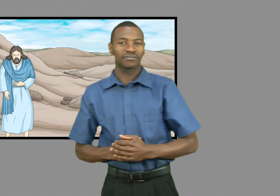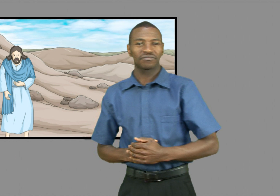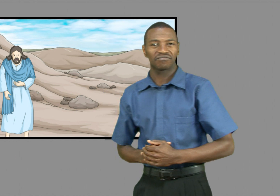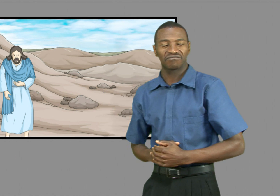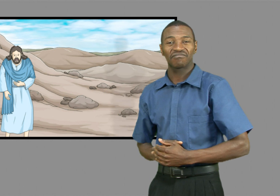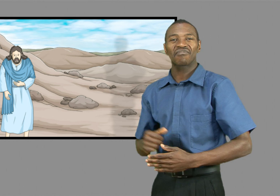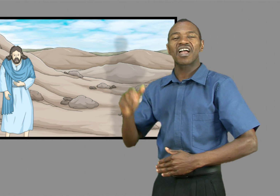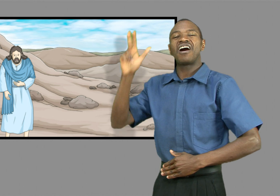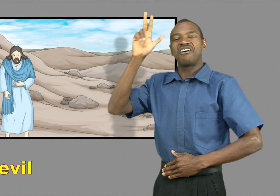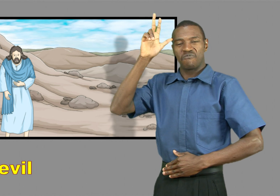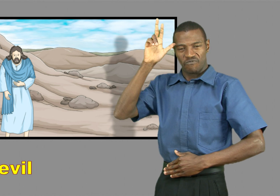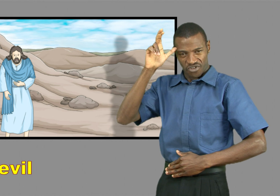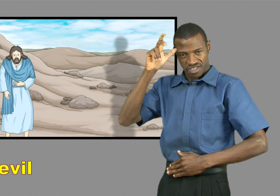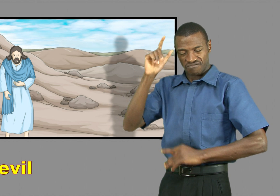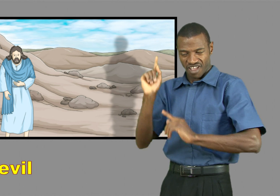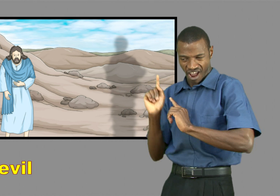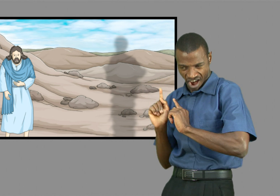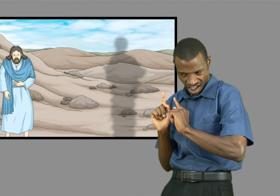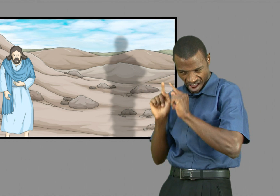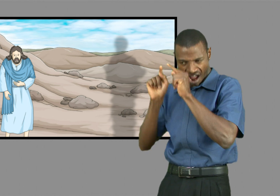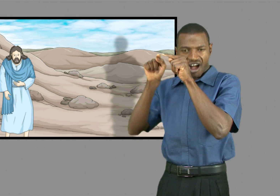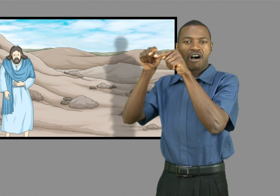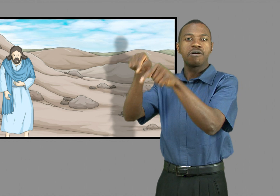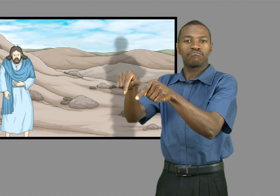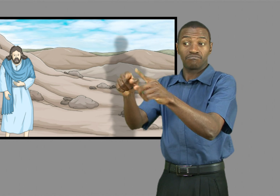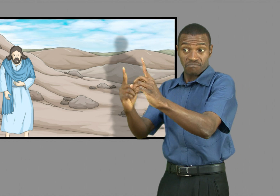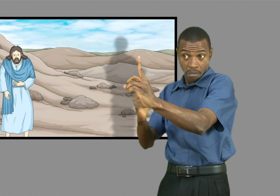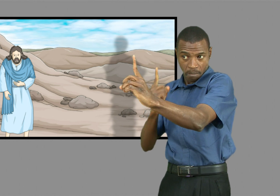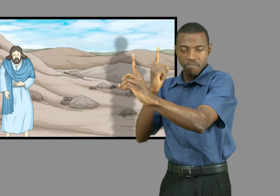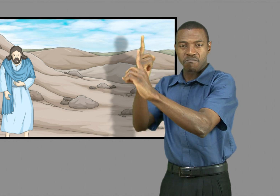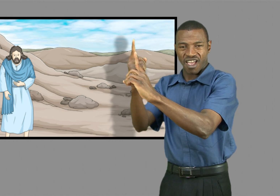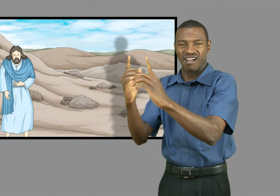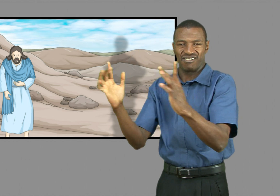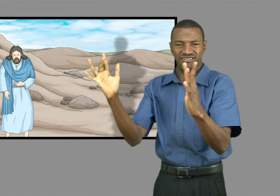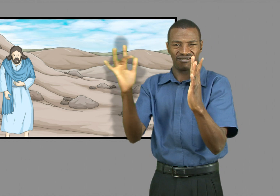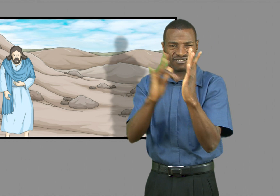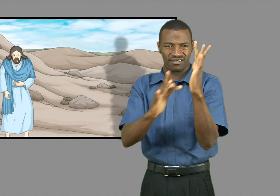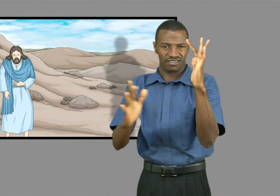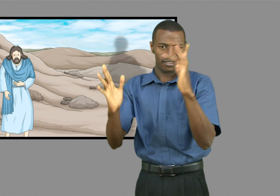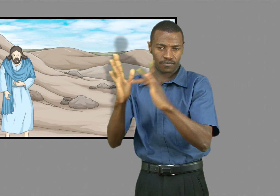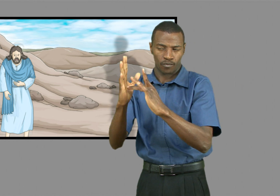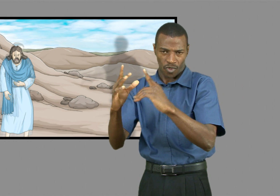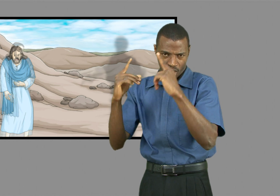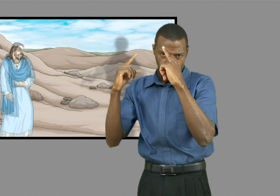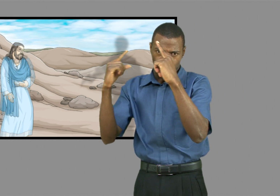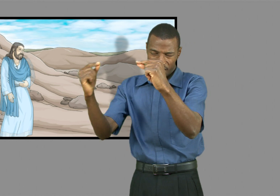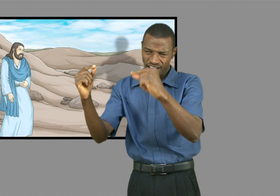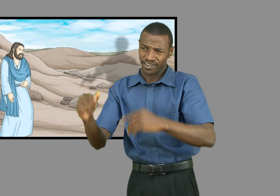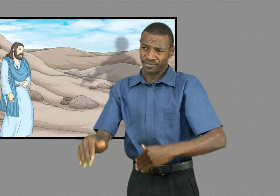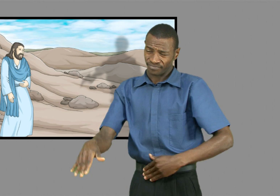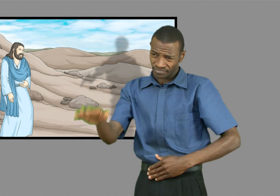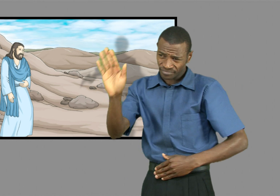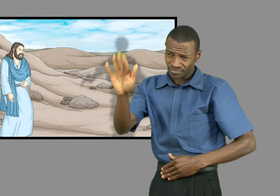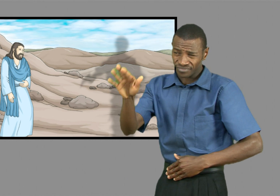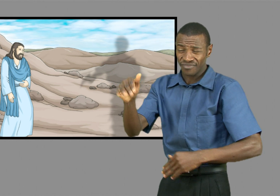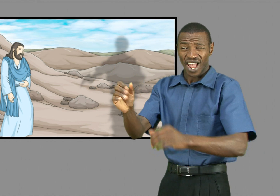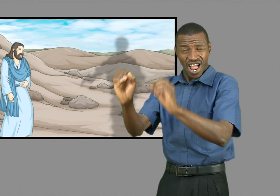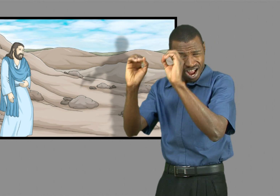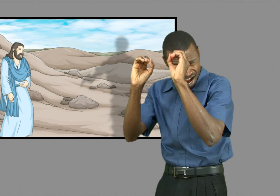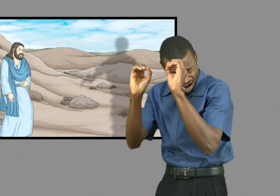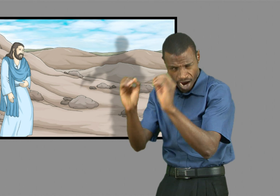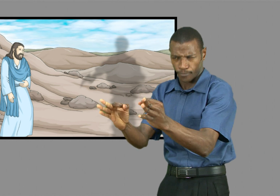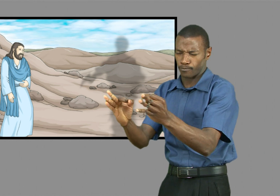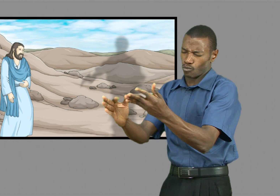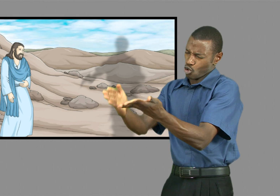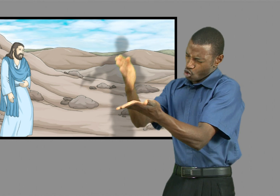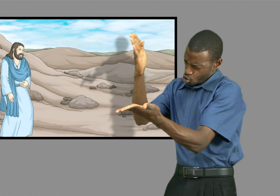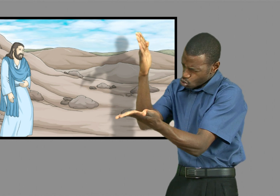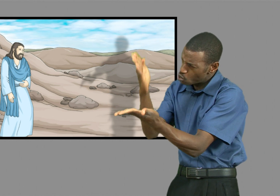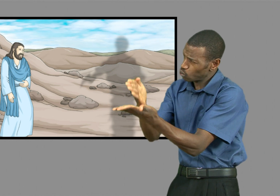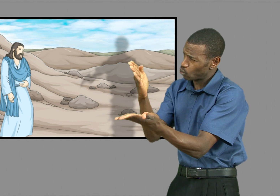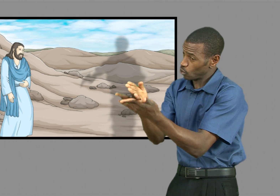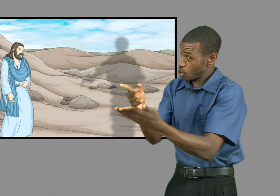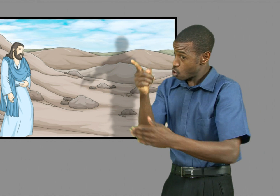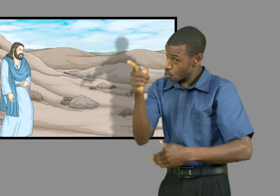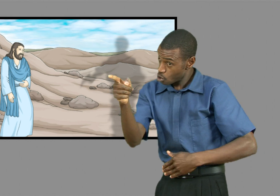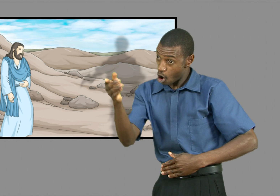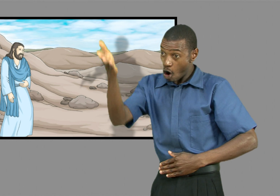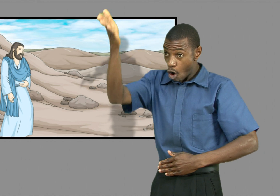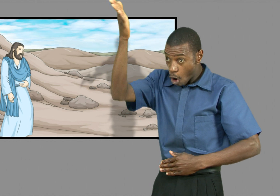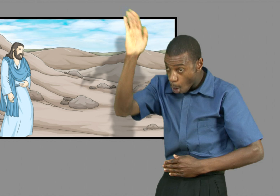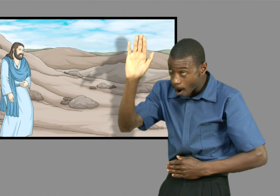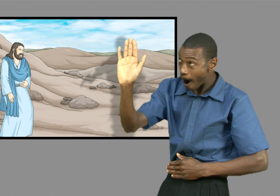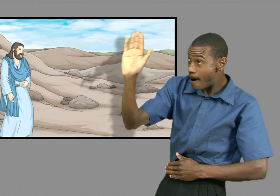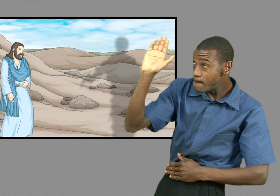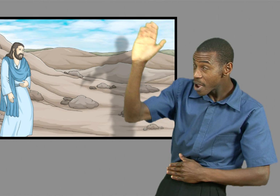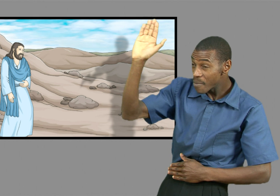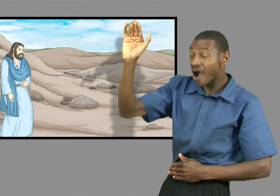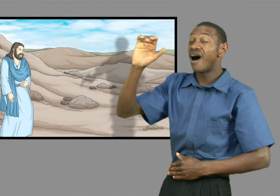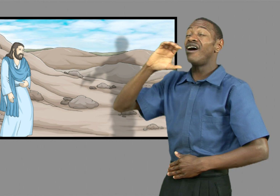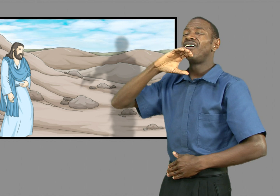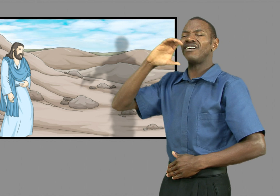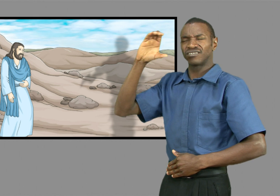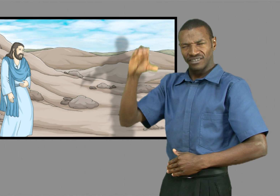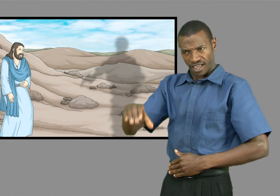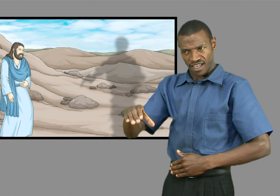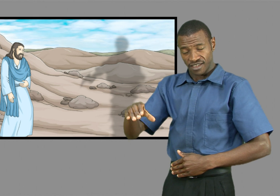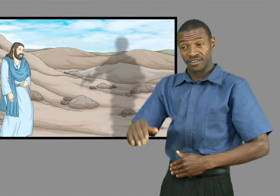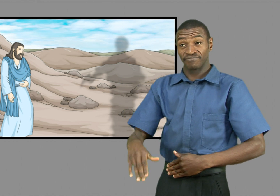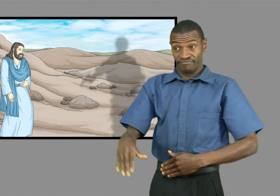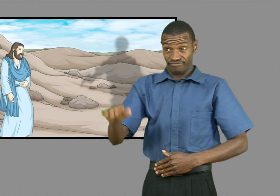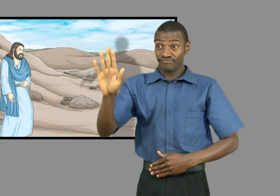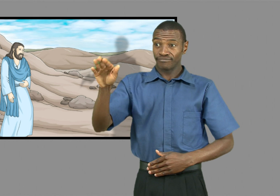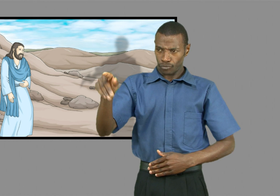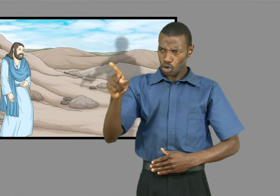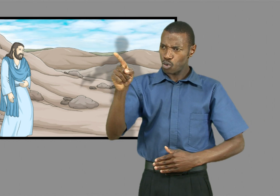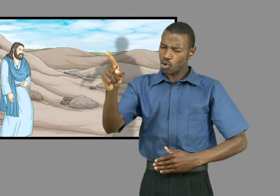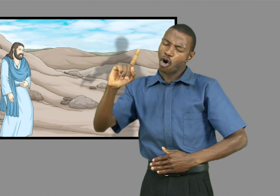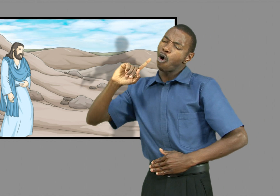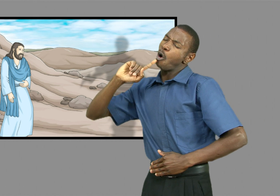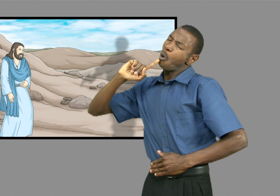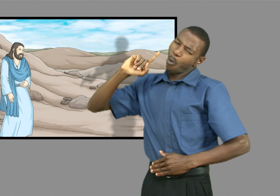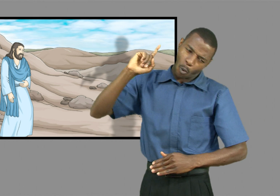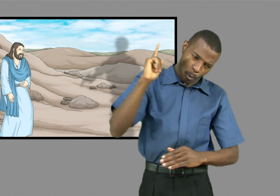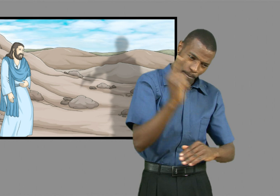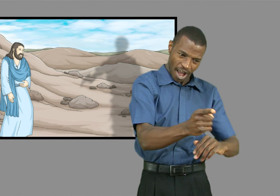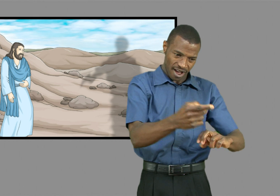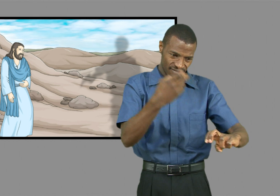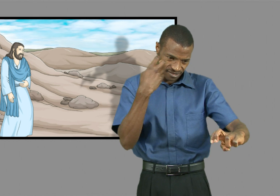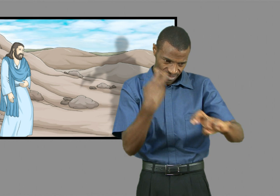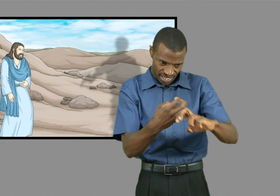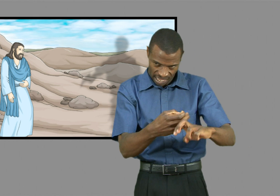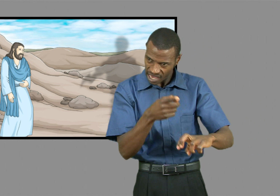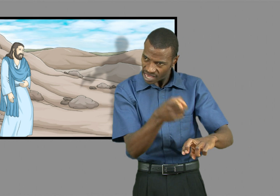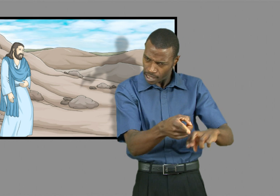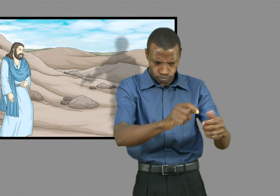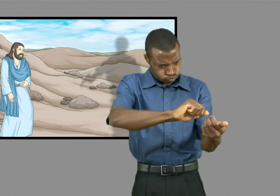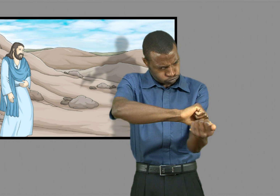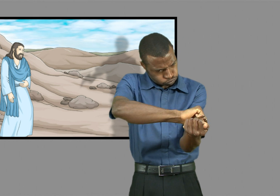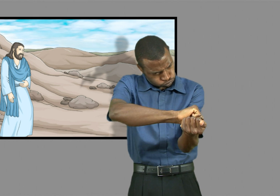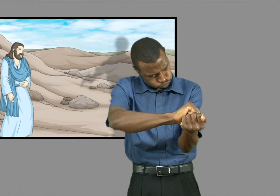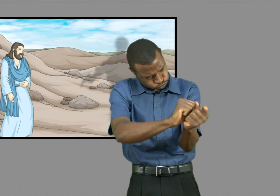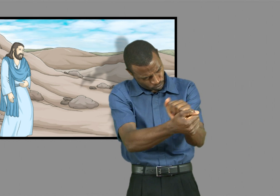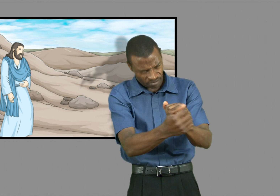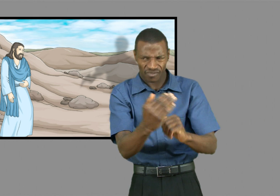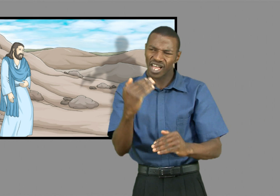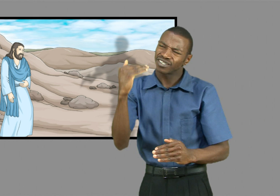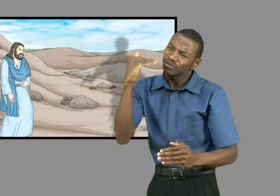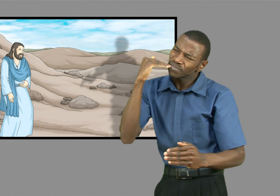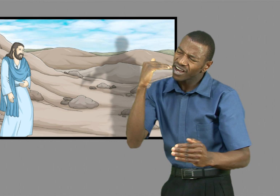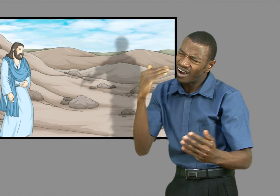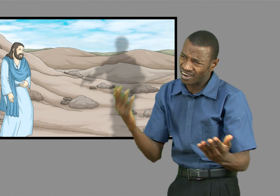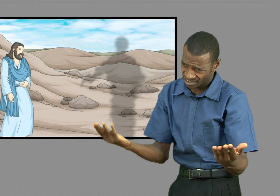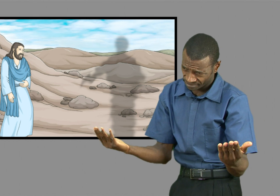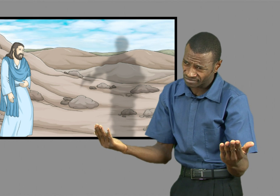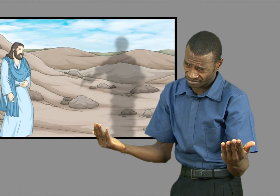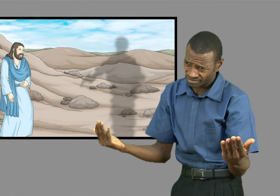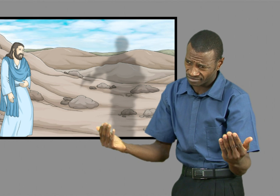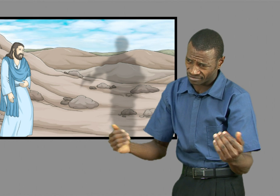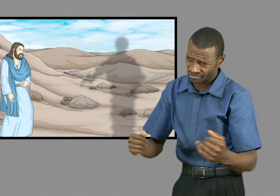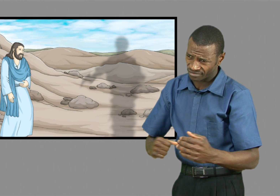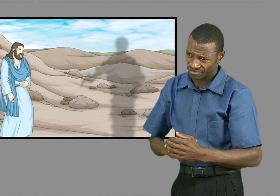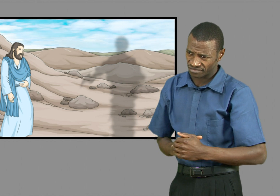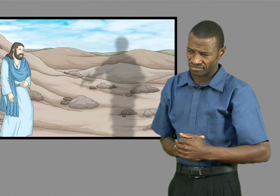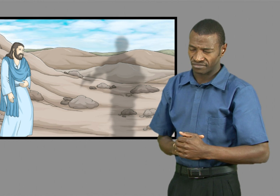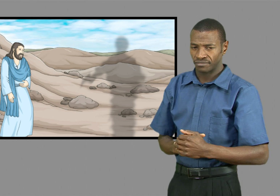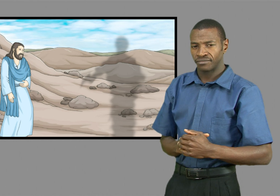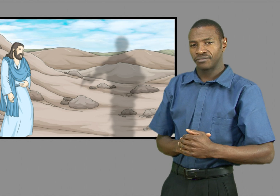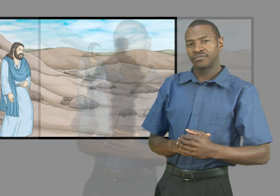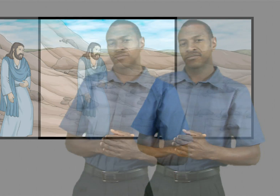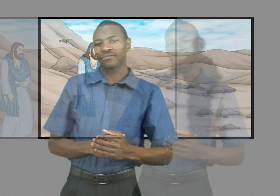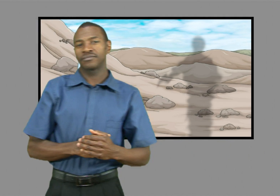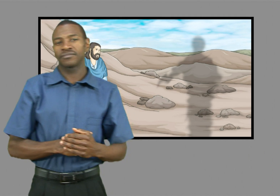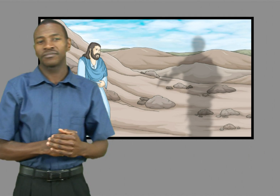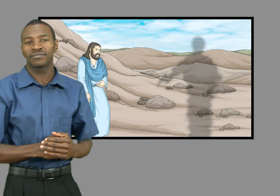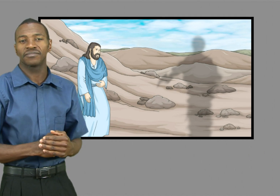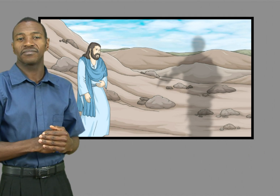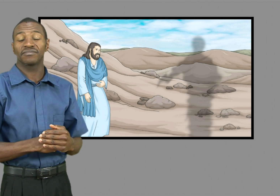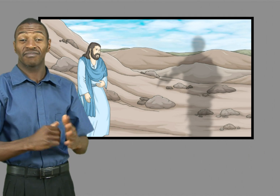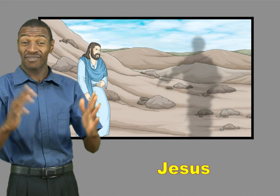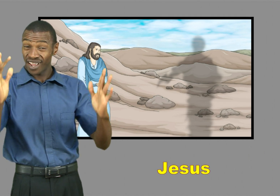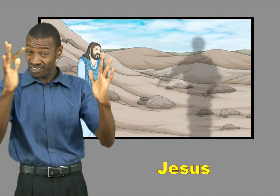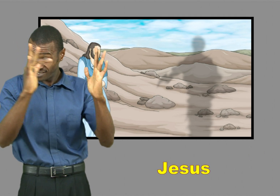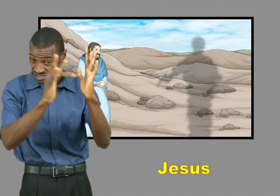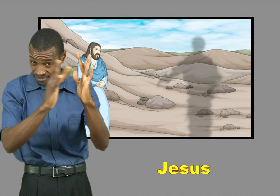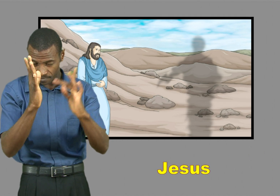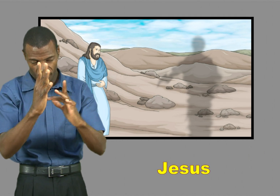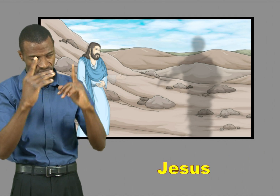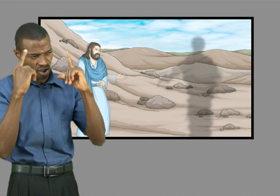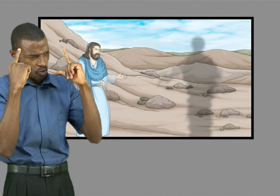The tempter came to Him and said, “If You are the Son of God, tell these stones to become bread.”